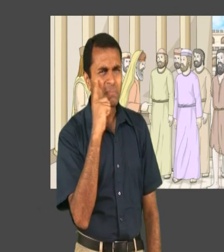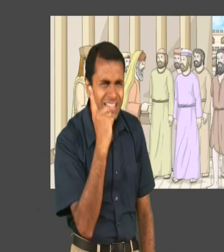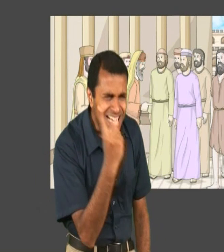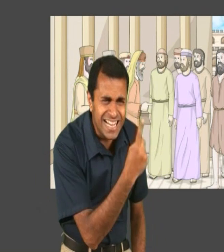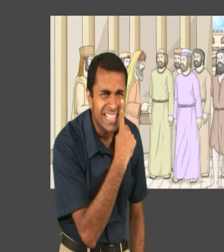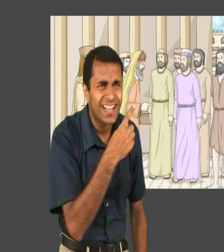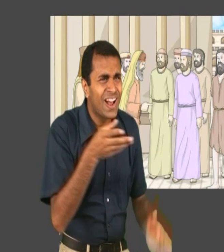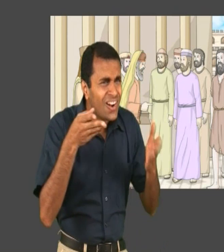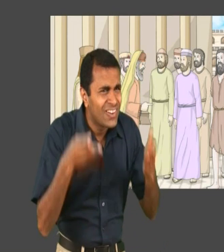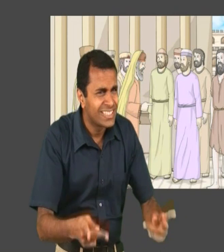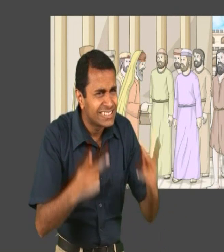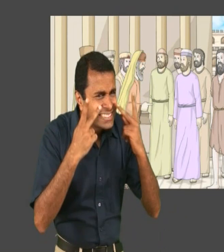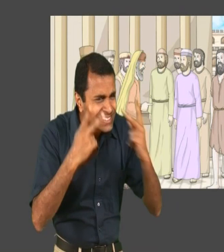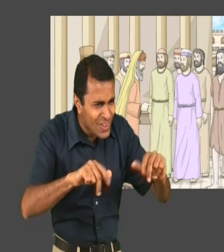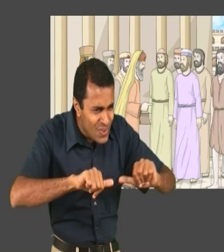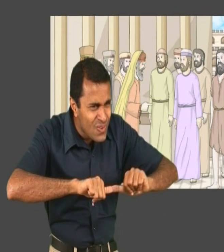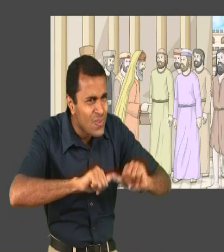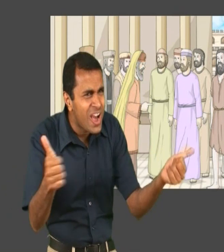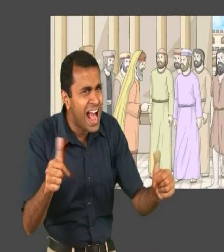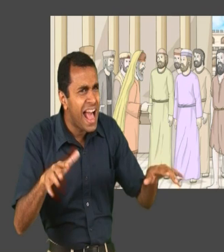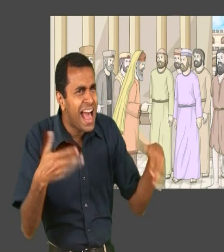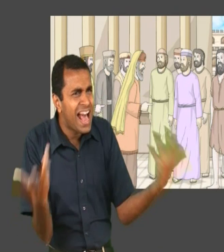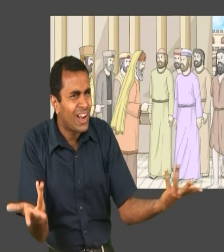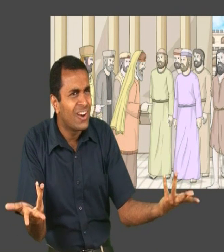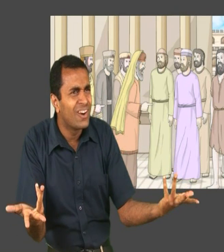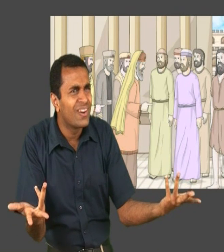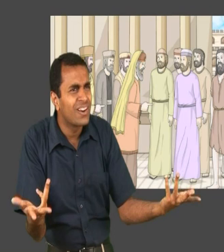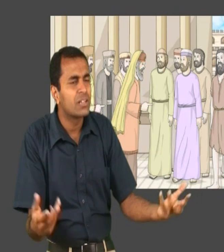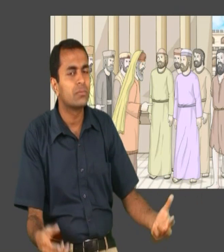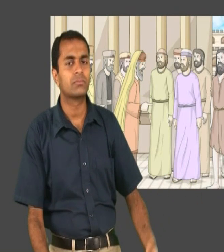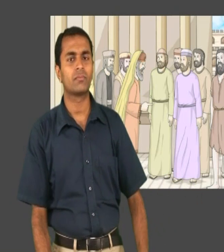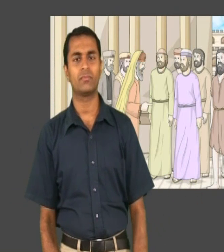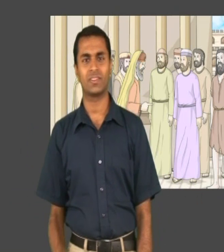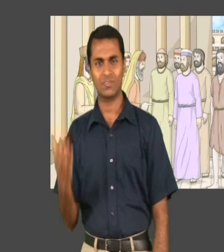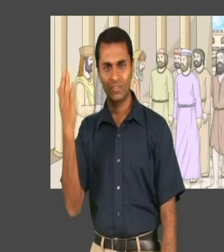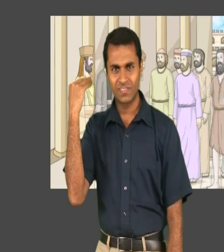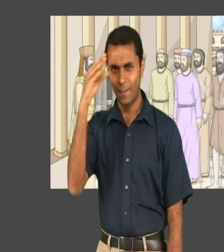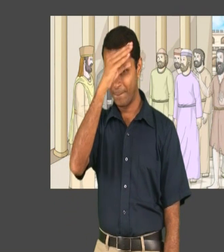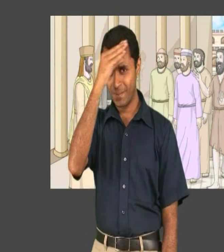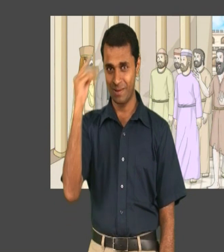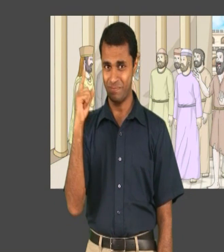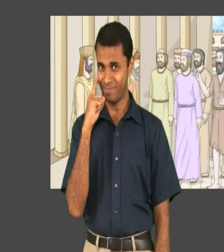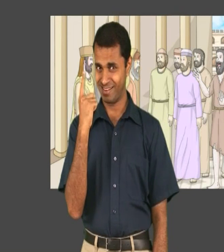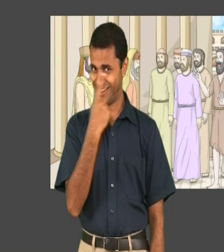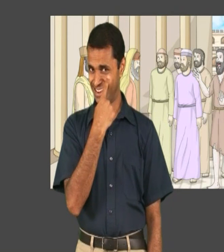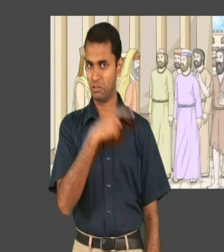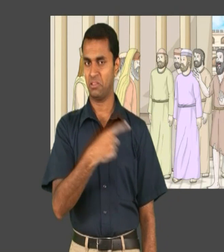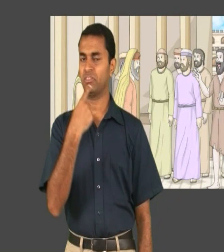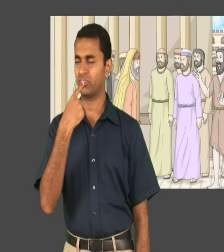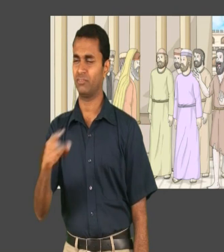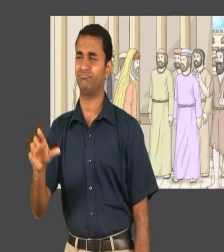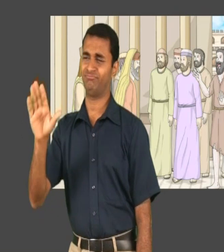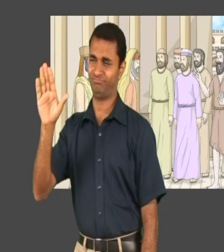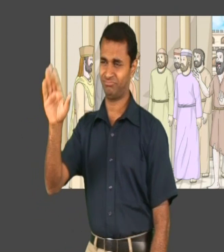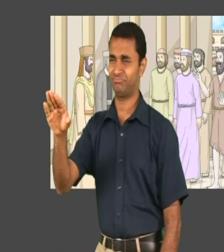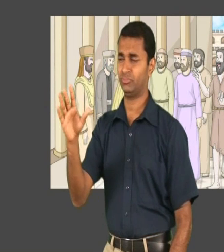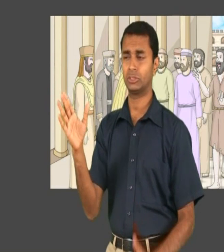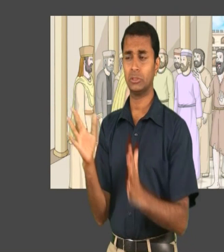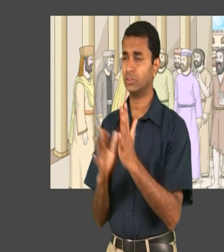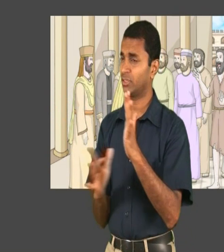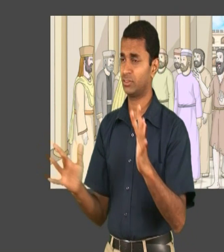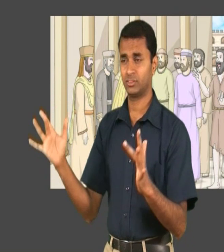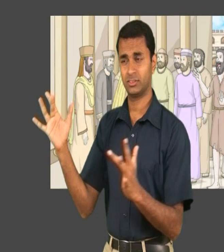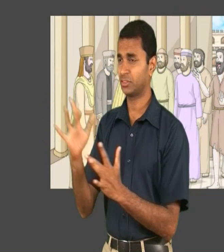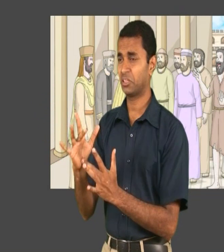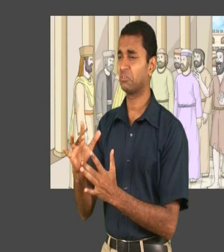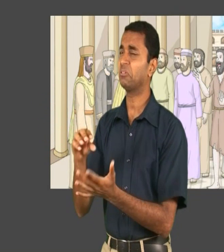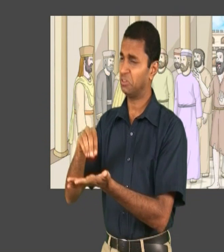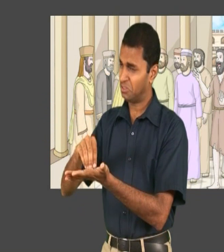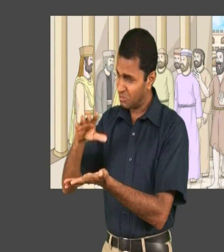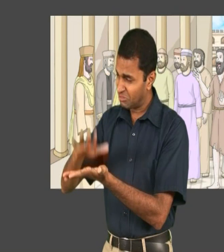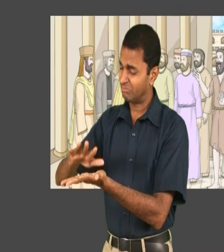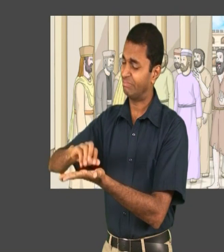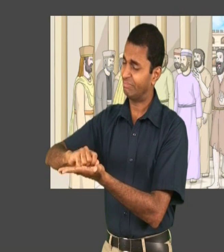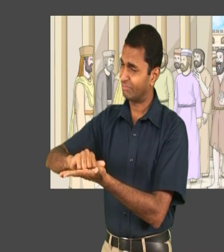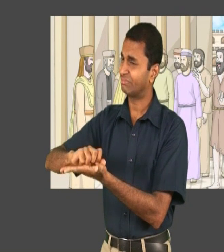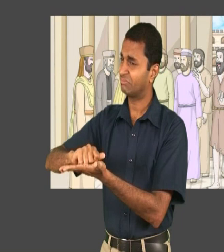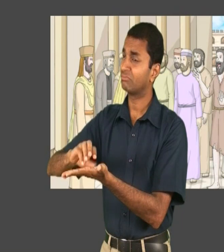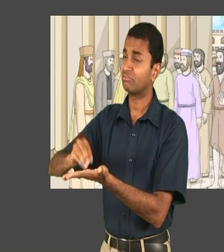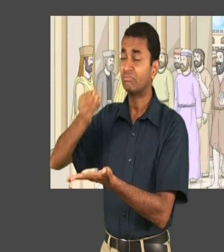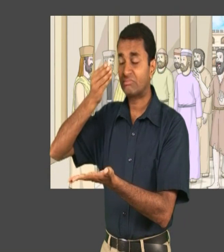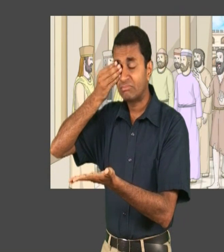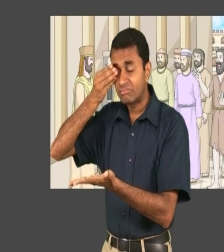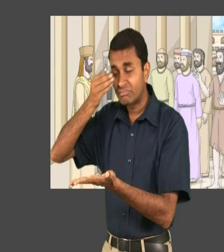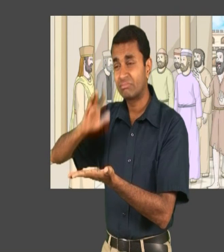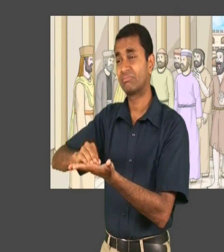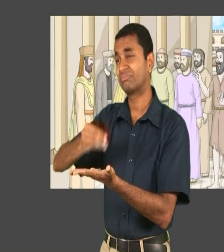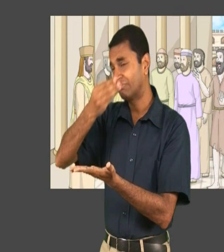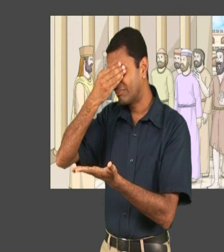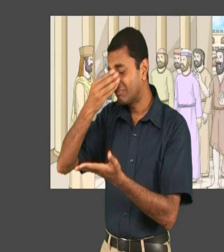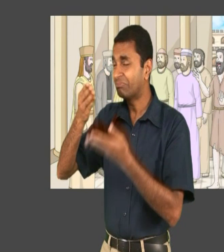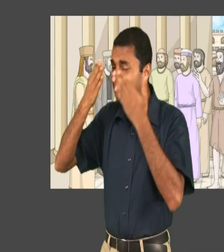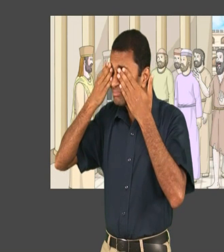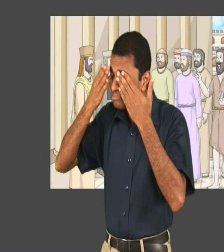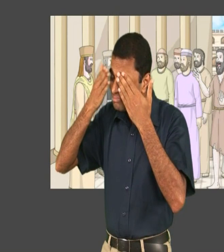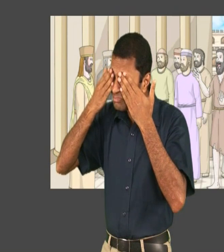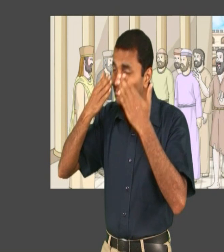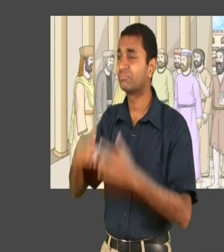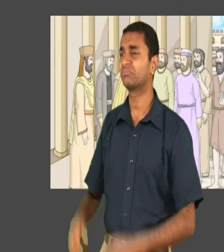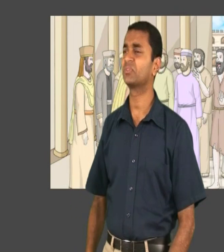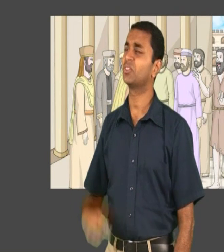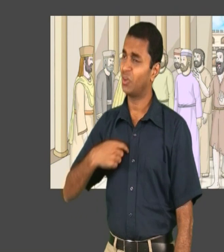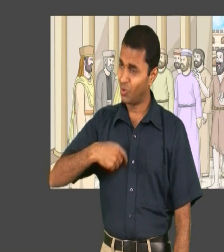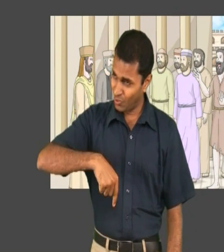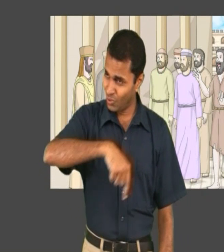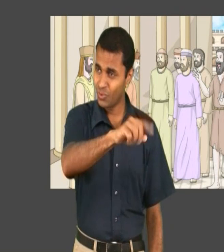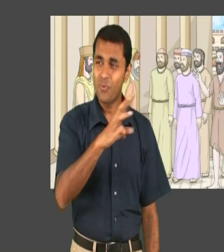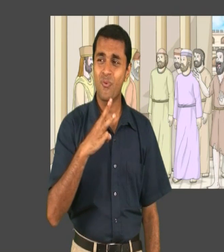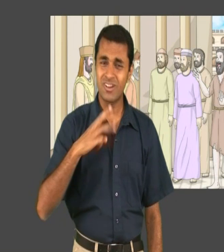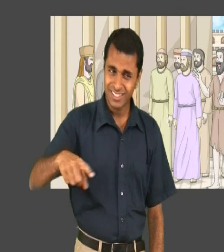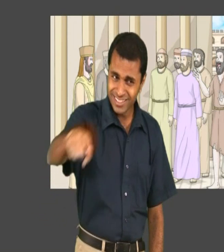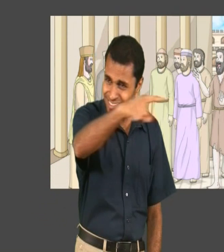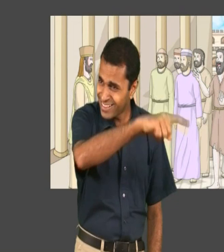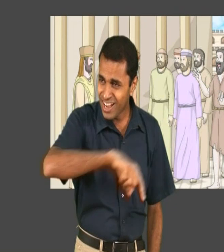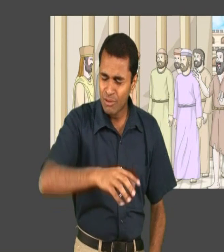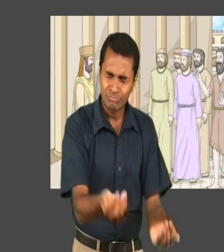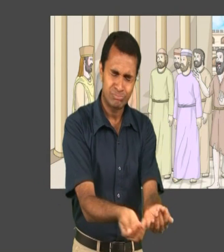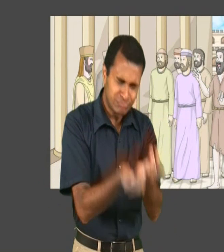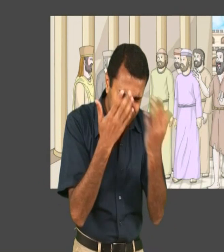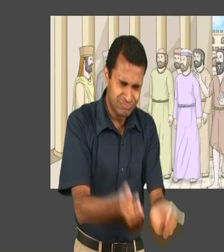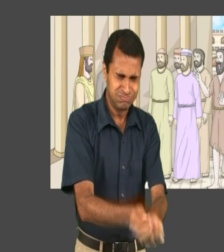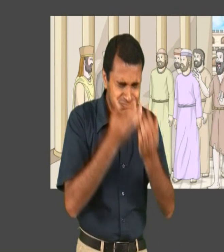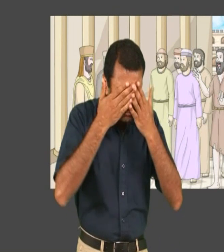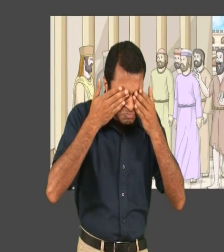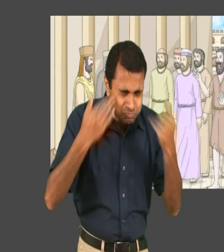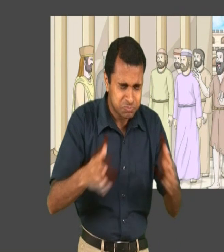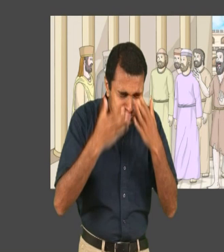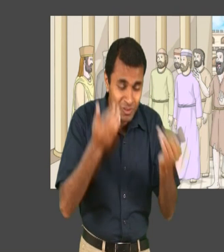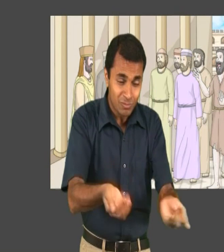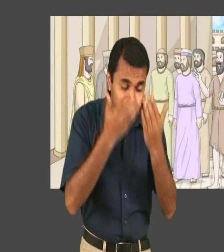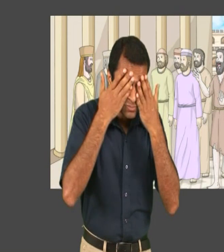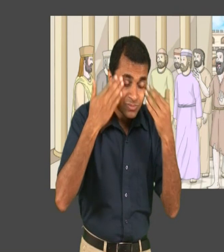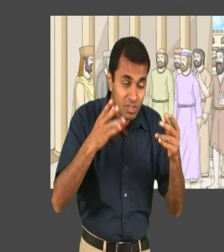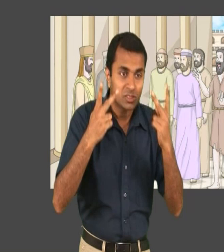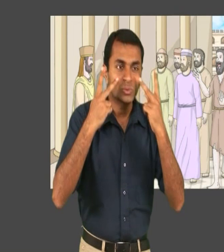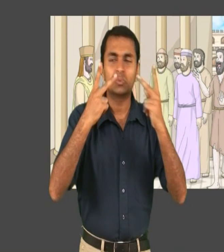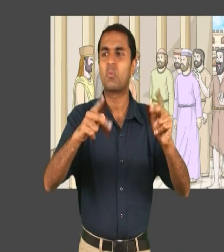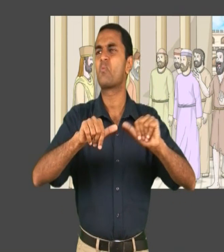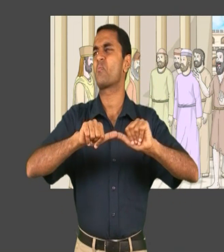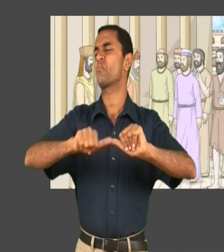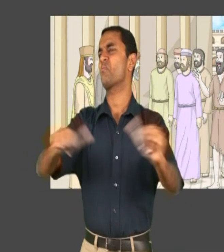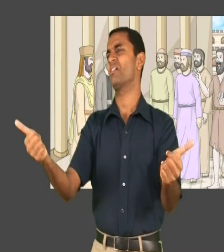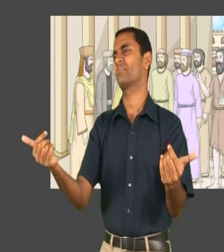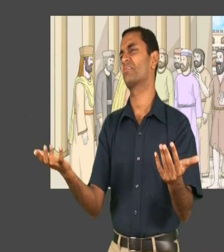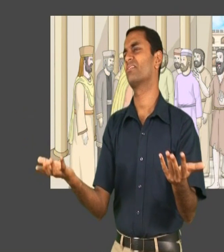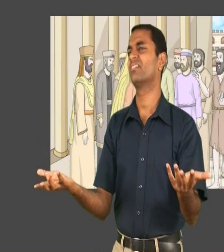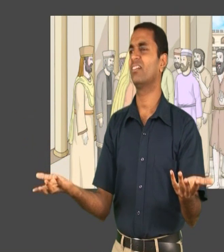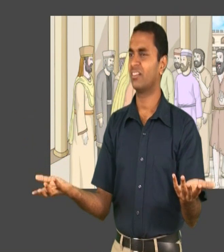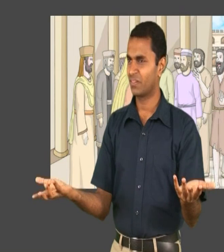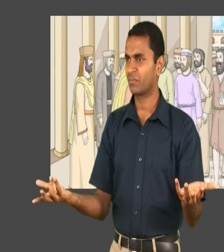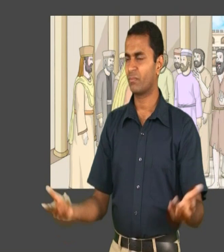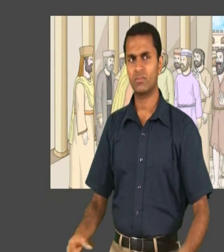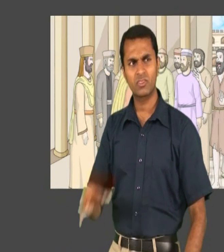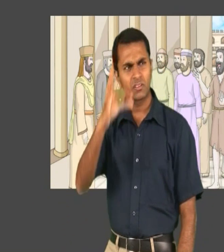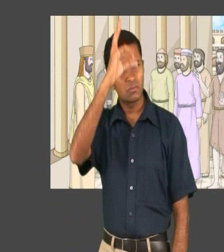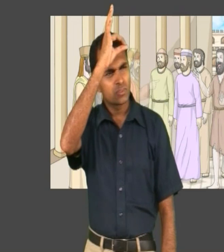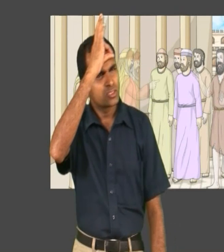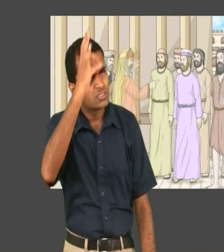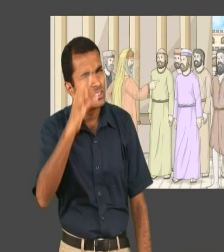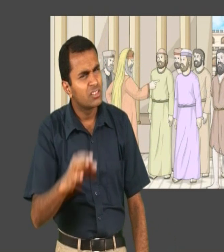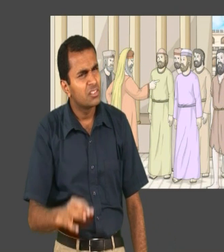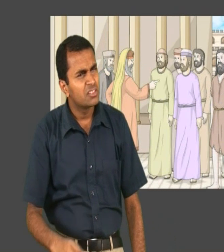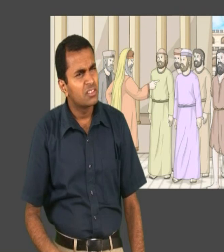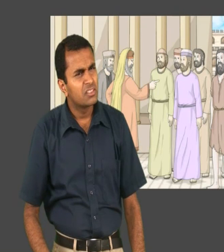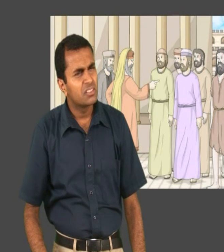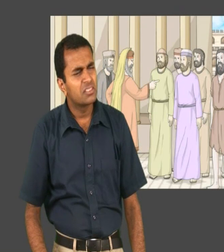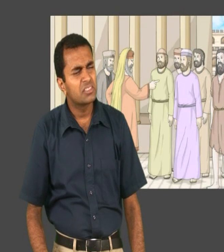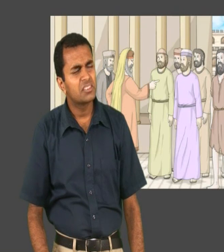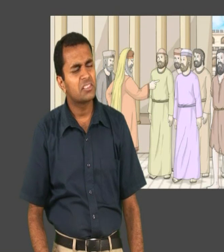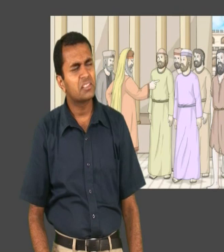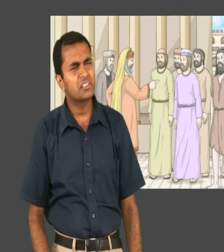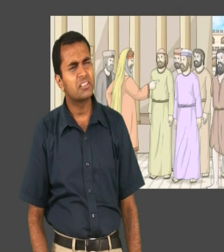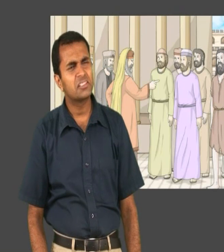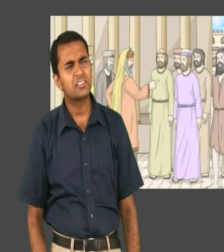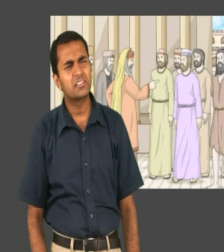Now the day on which Jesus had made the mud and opened his eyes was a Sabbath.